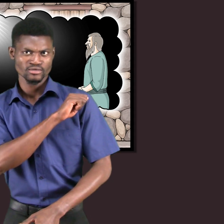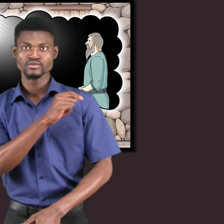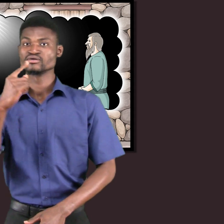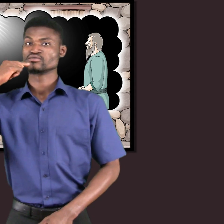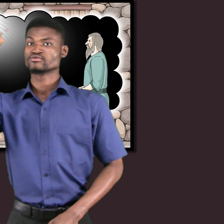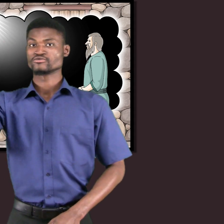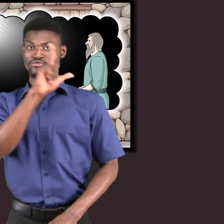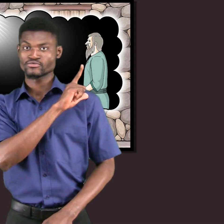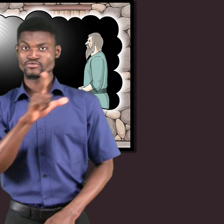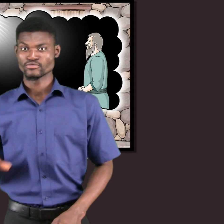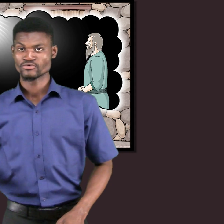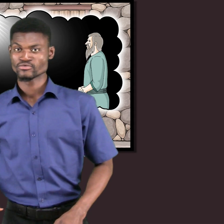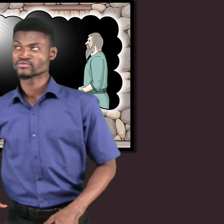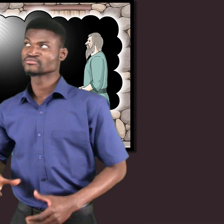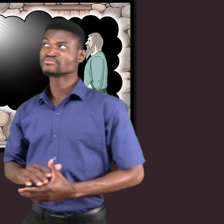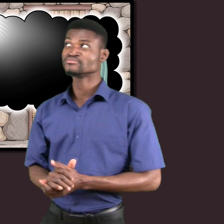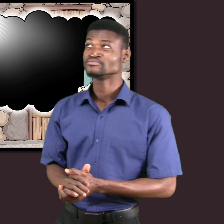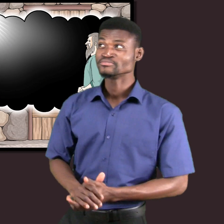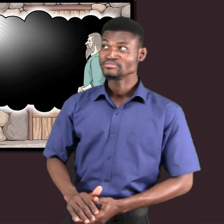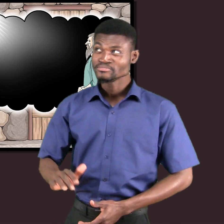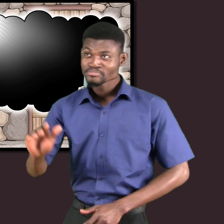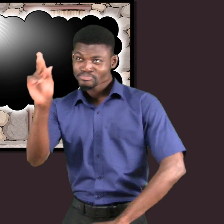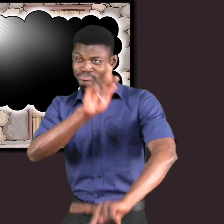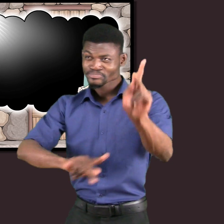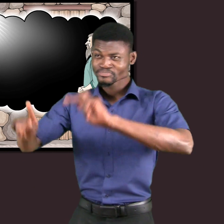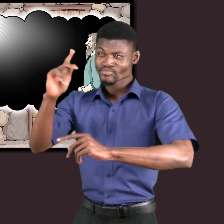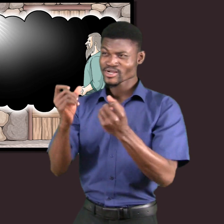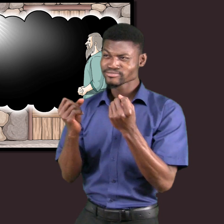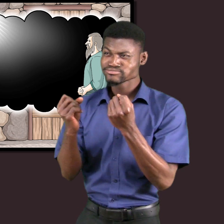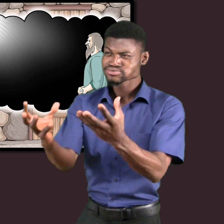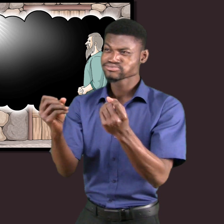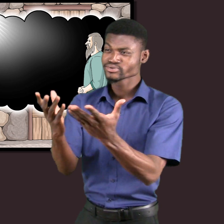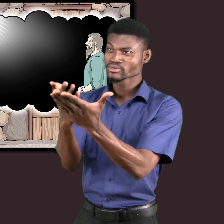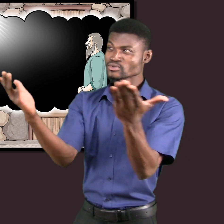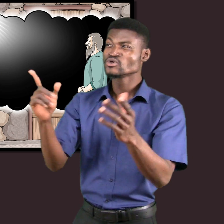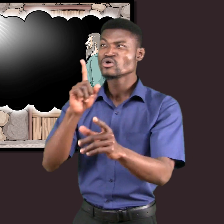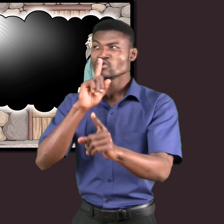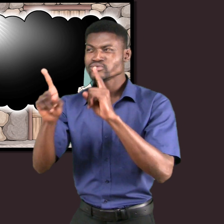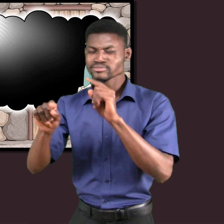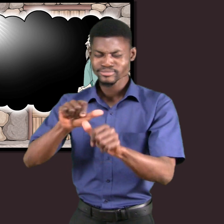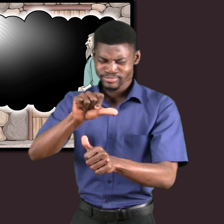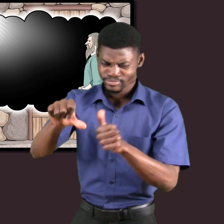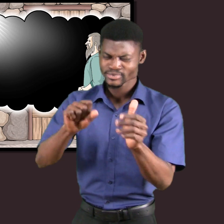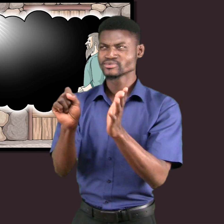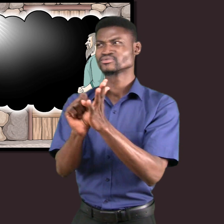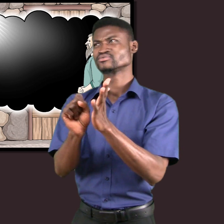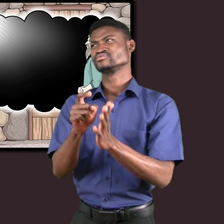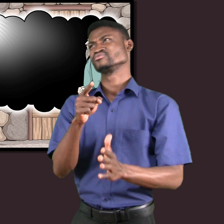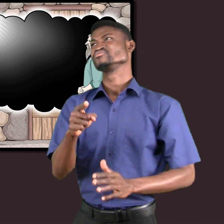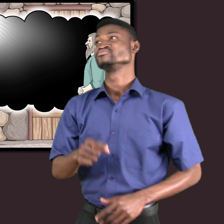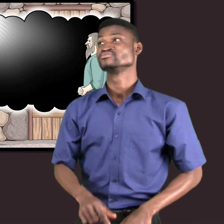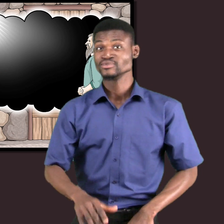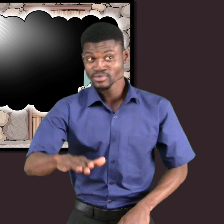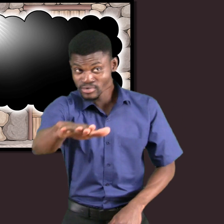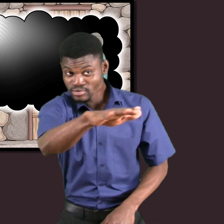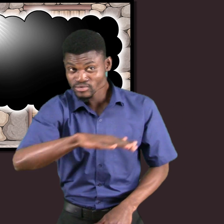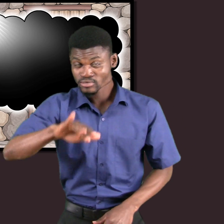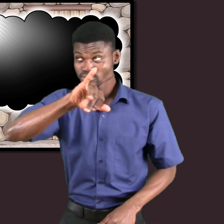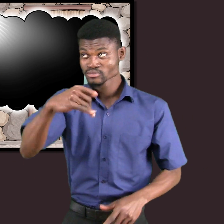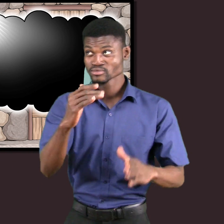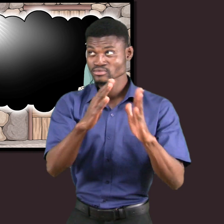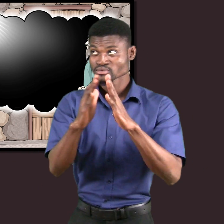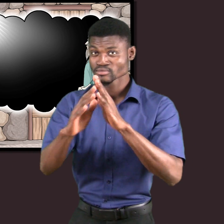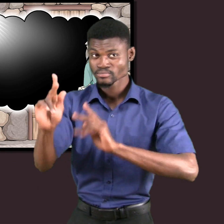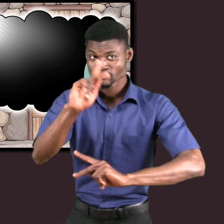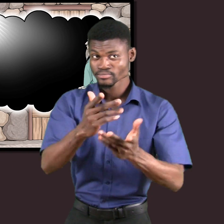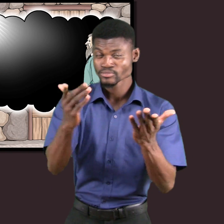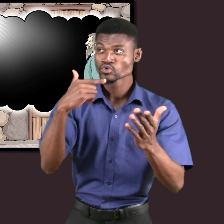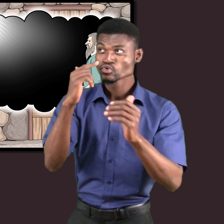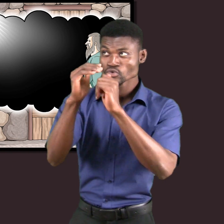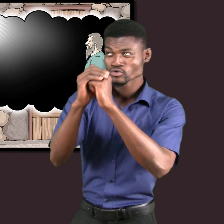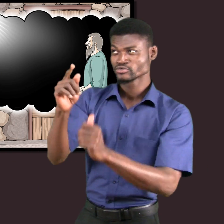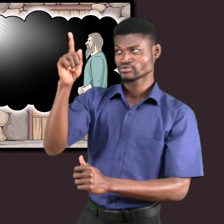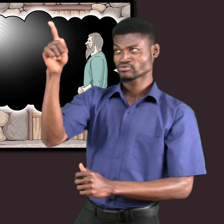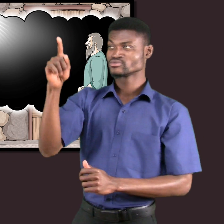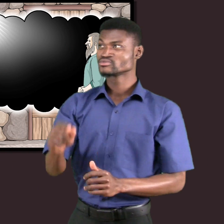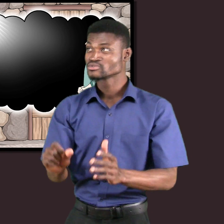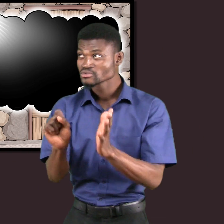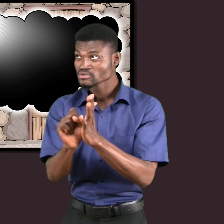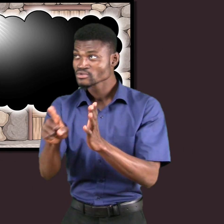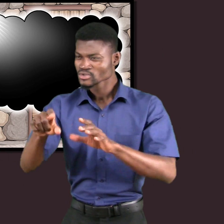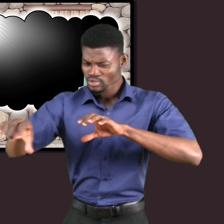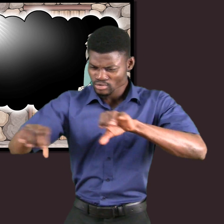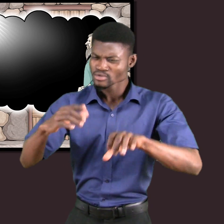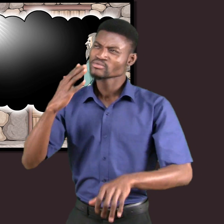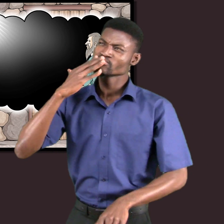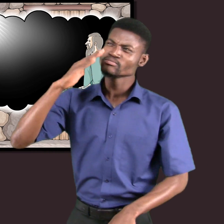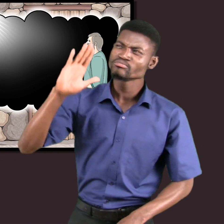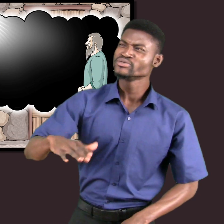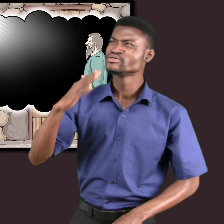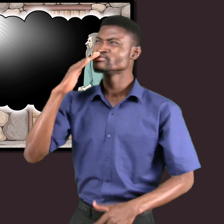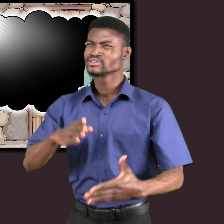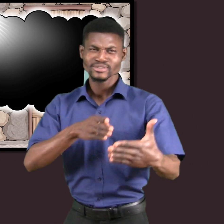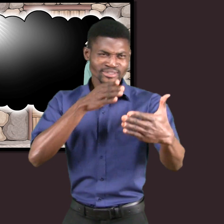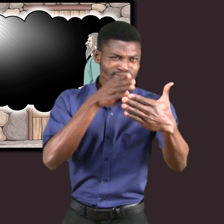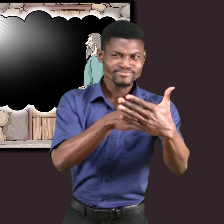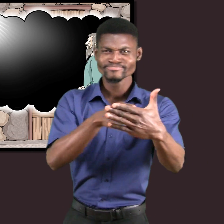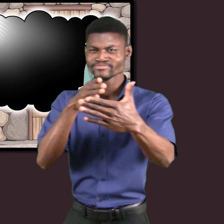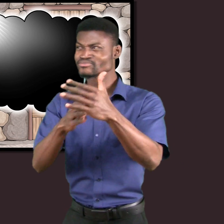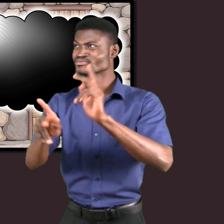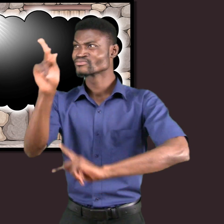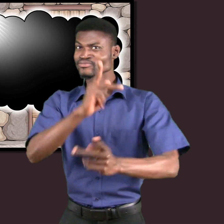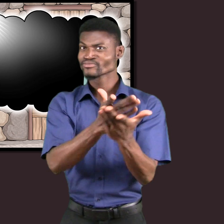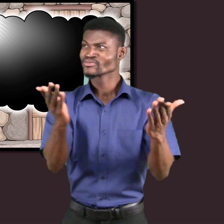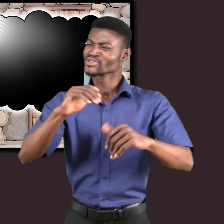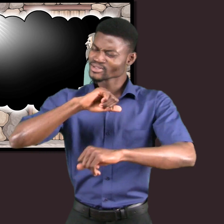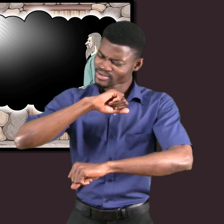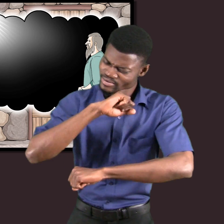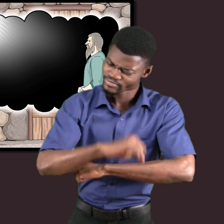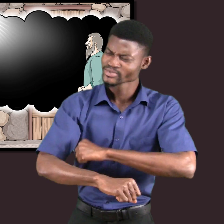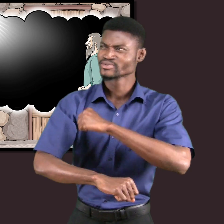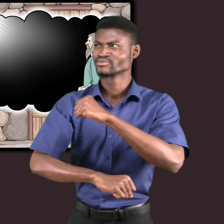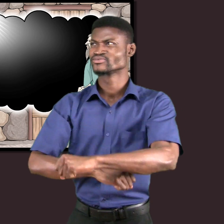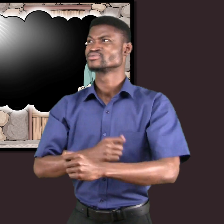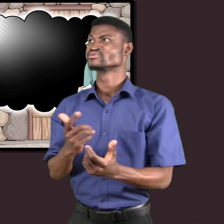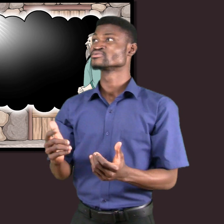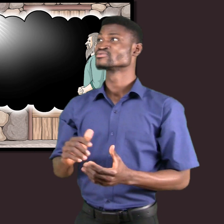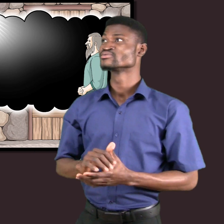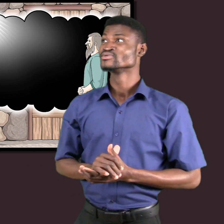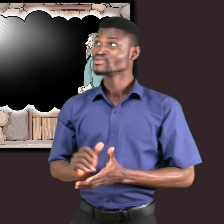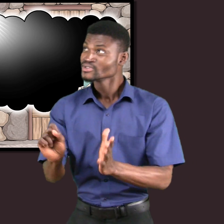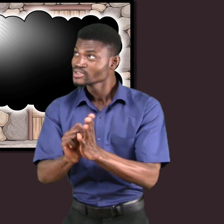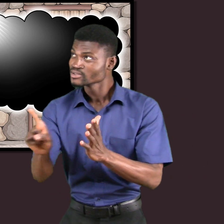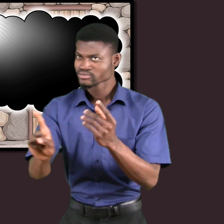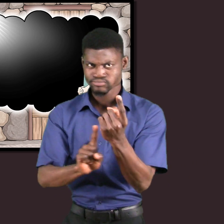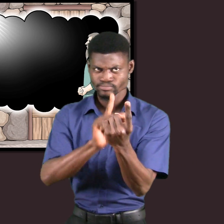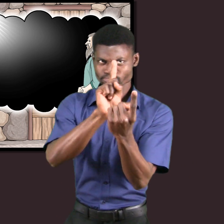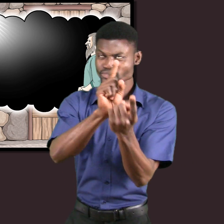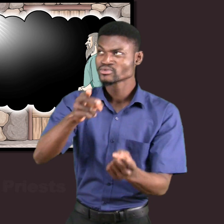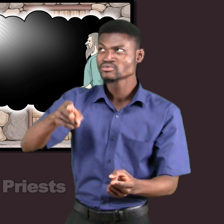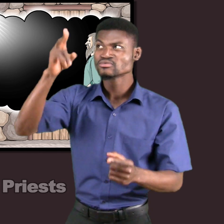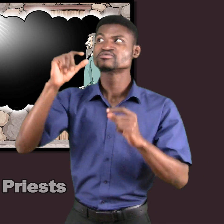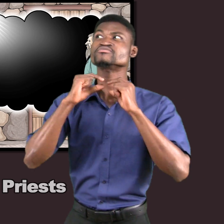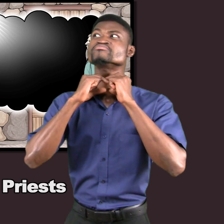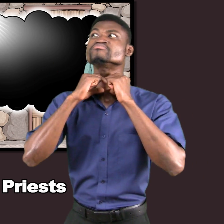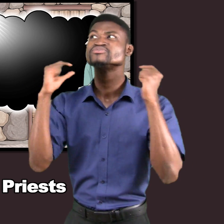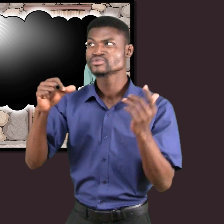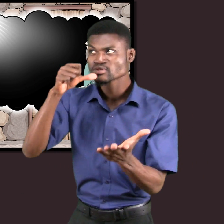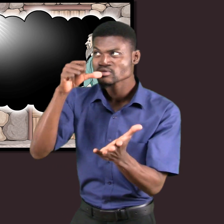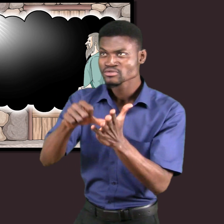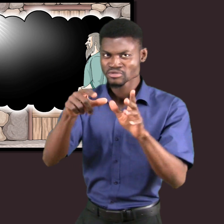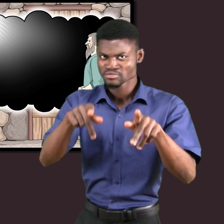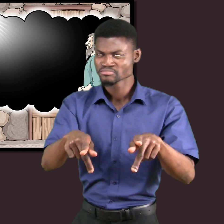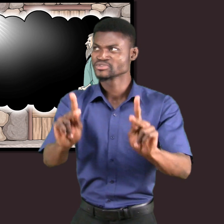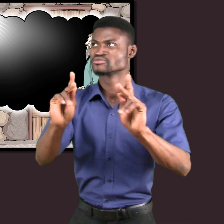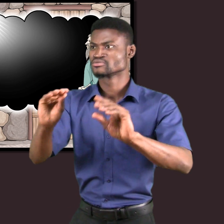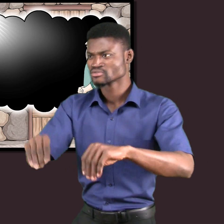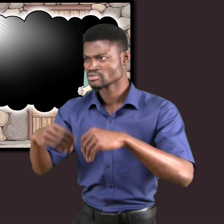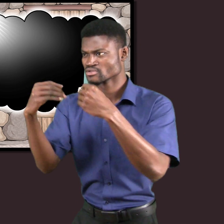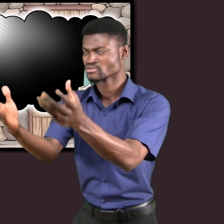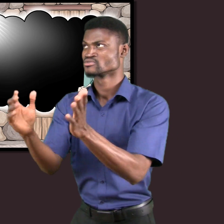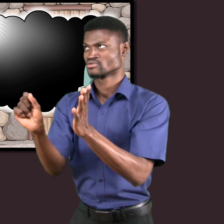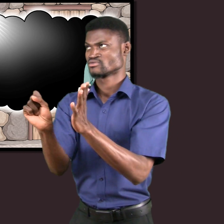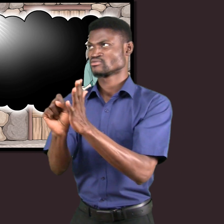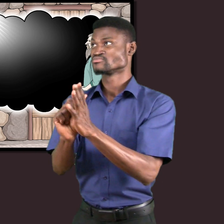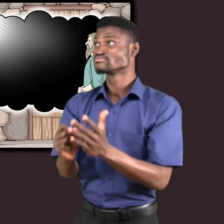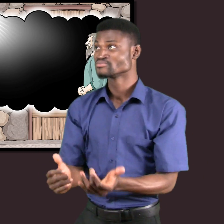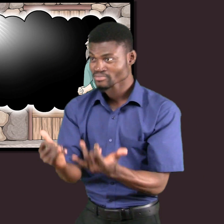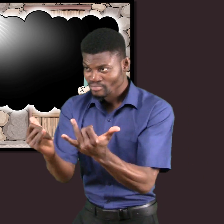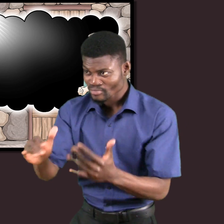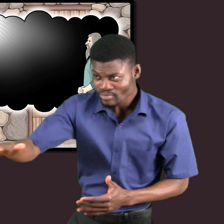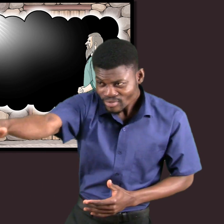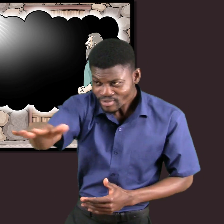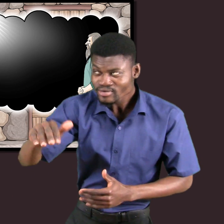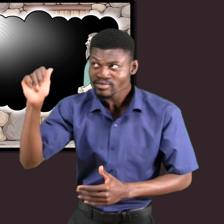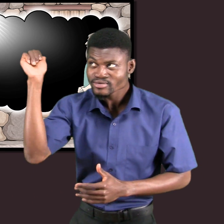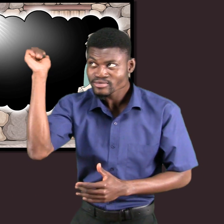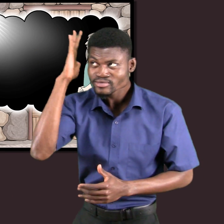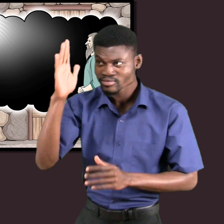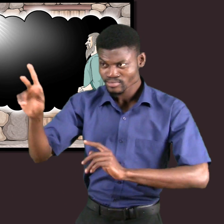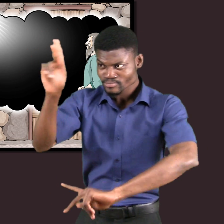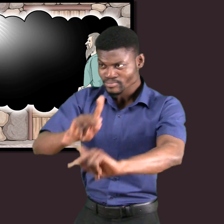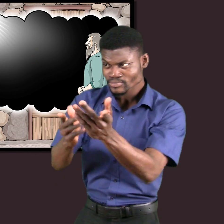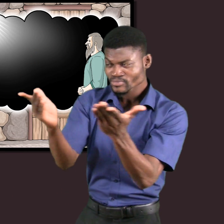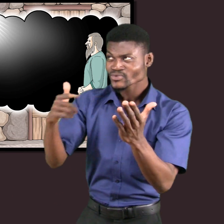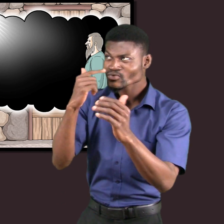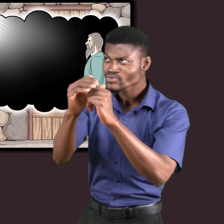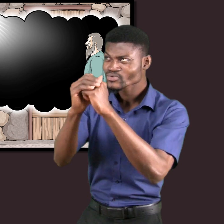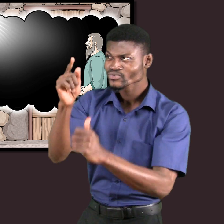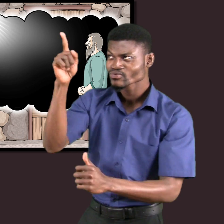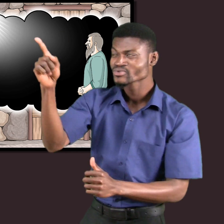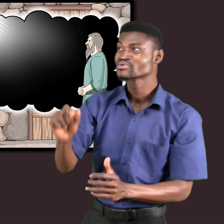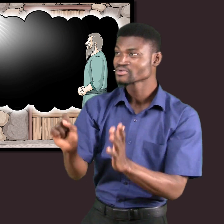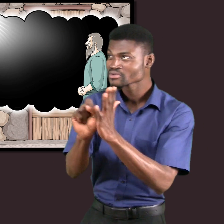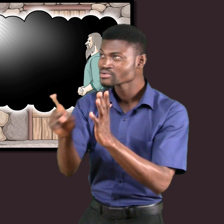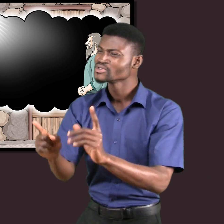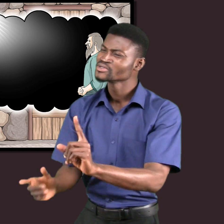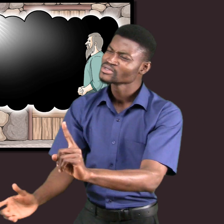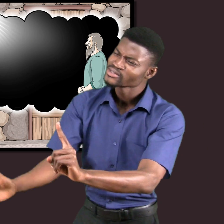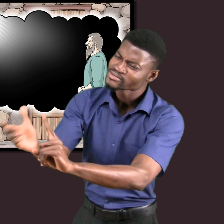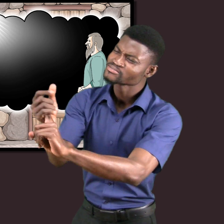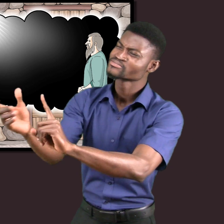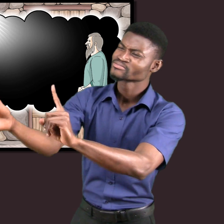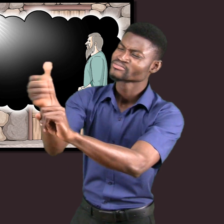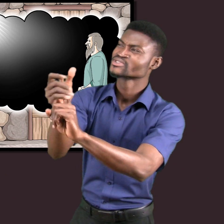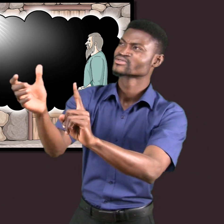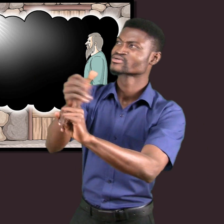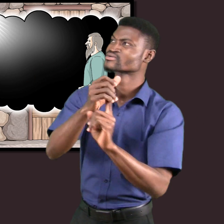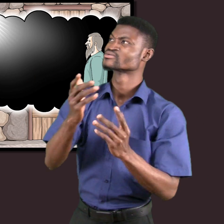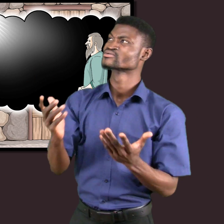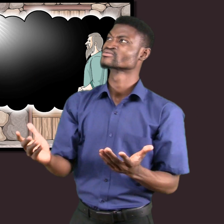But Ananias answered, “Lord, many people have told me about this man and all the harm he has done to Your saints in Jerusalem.